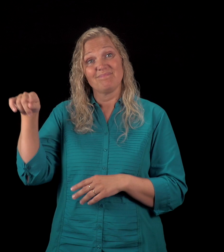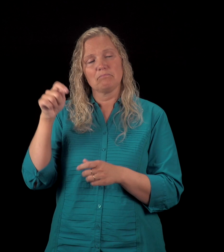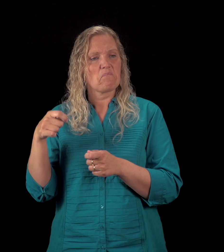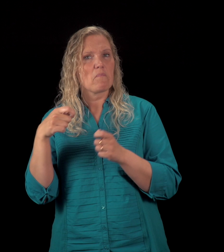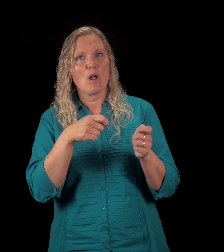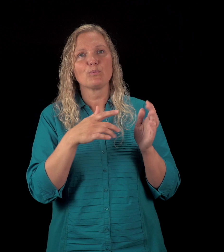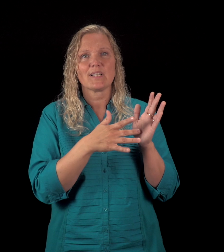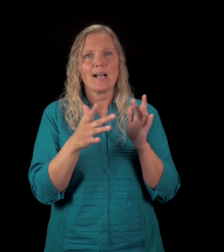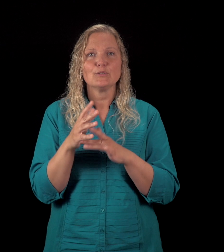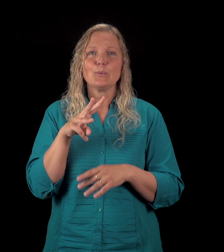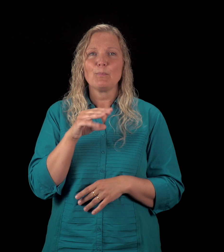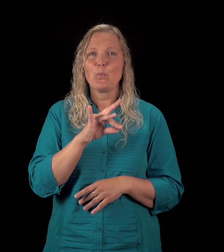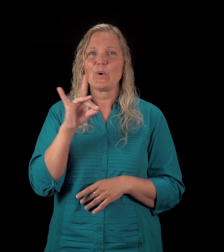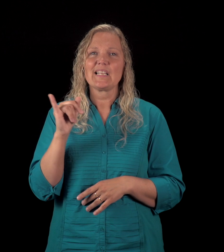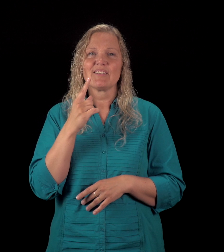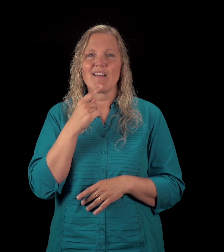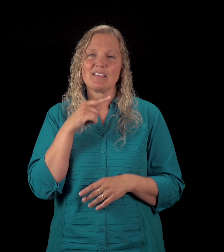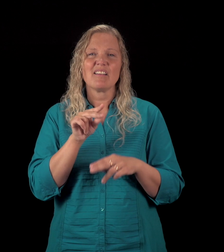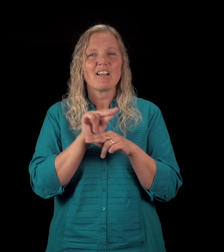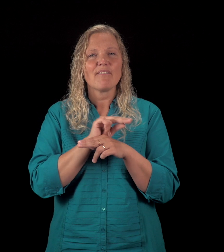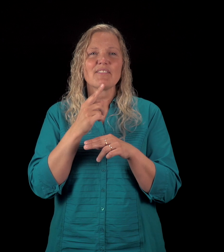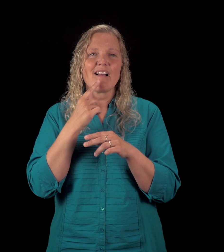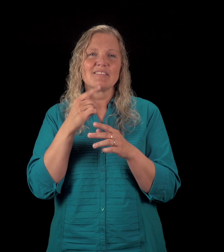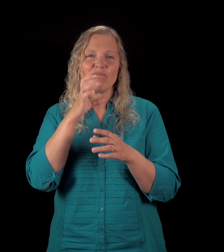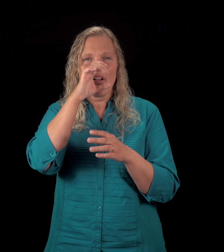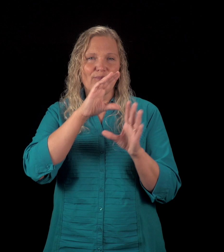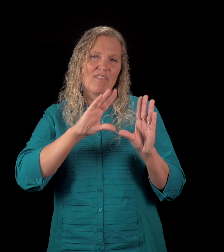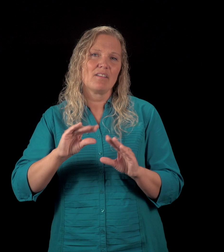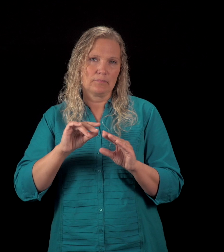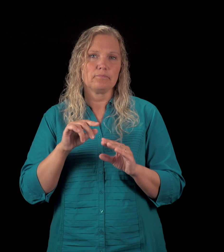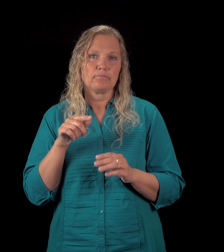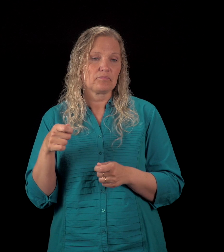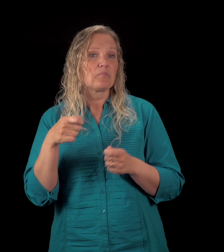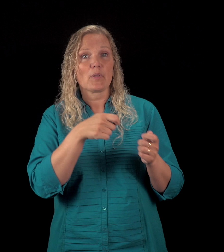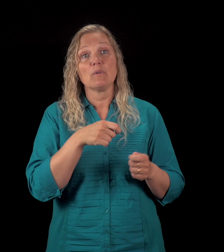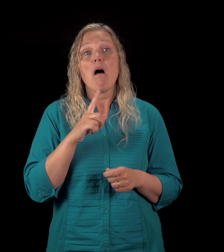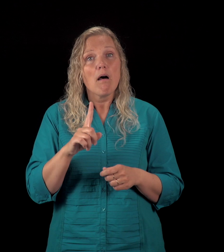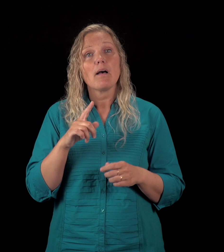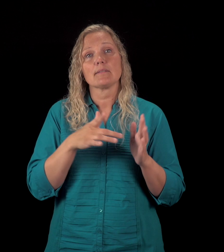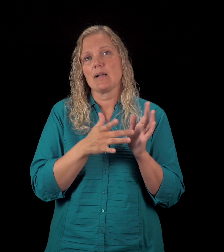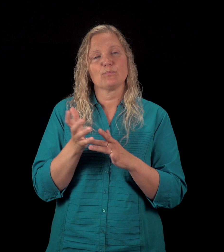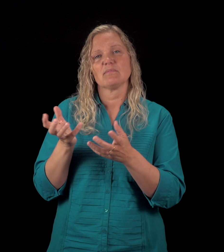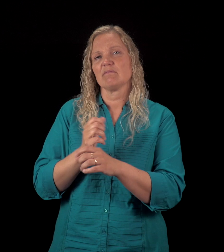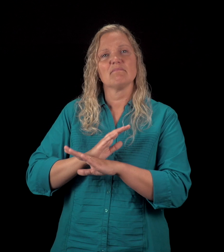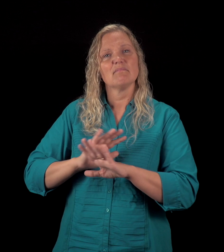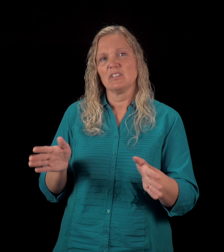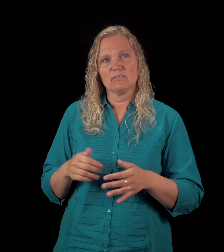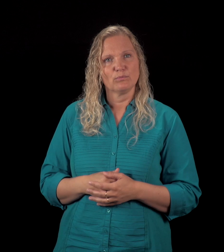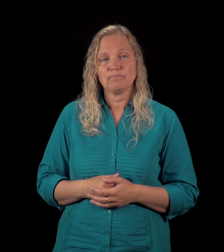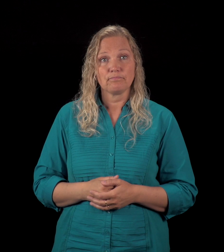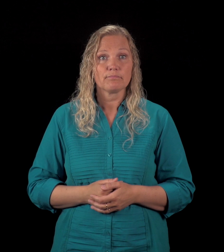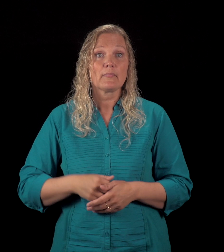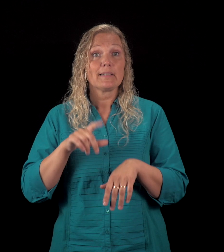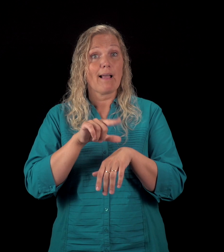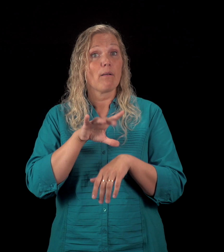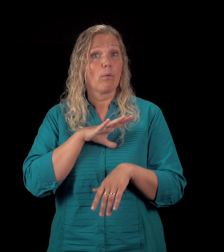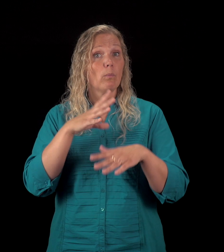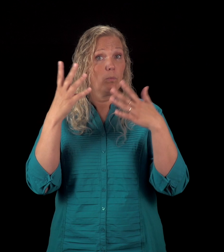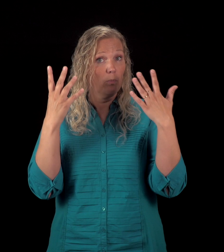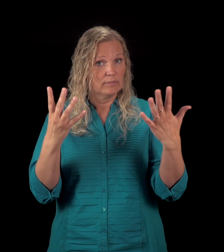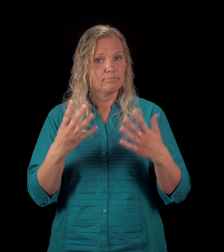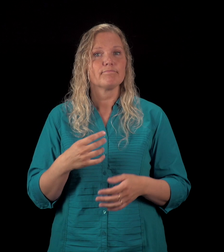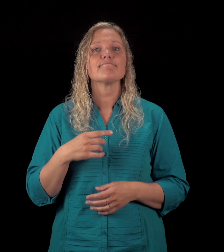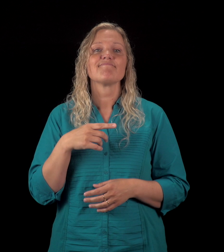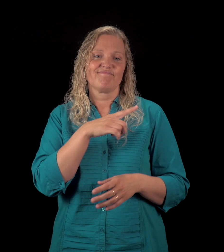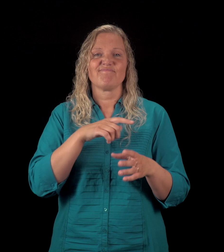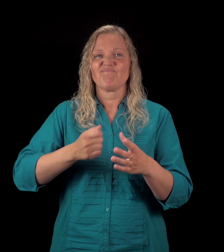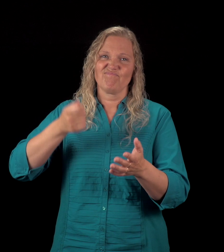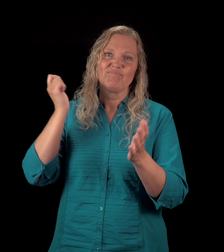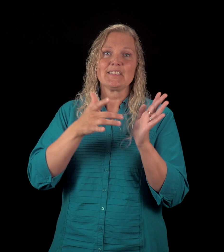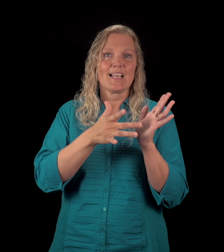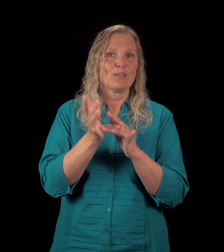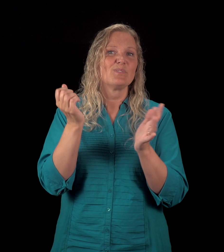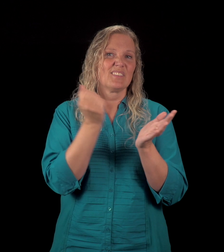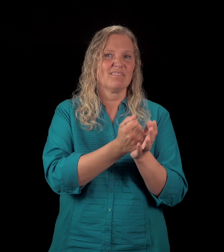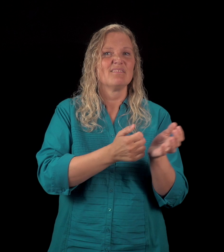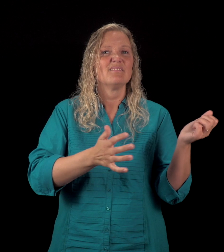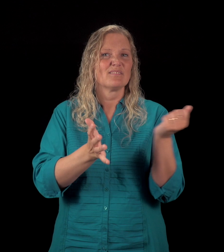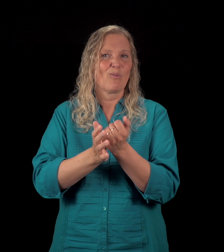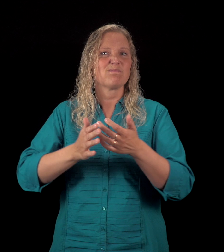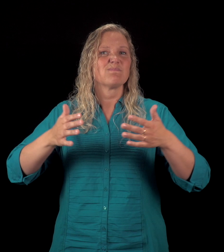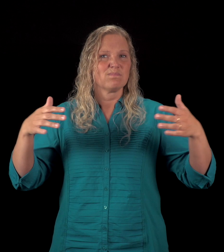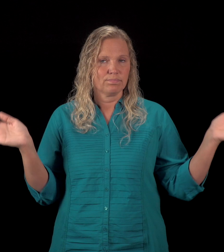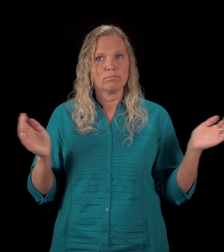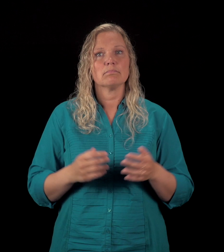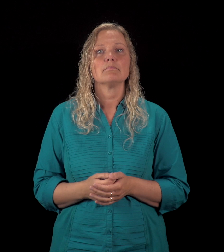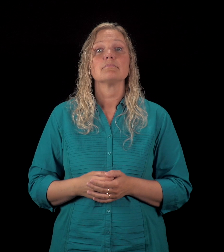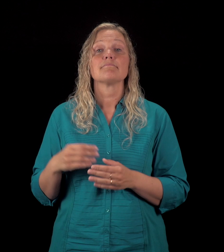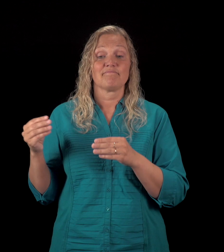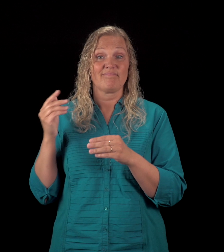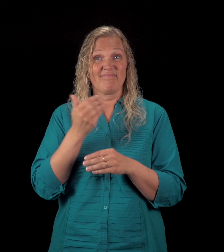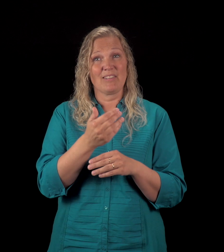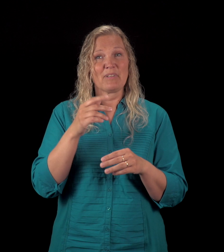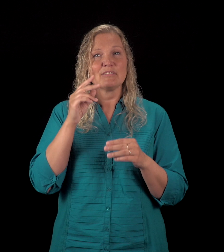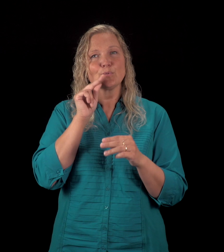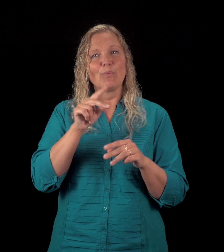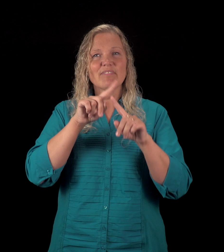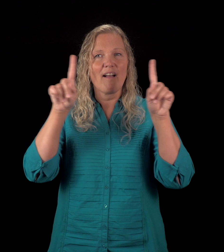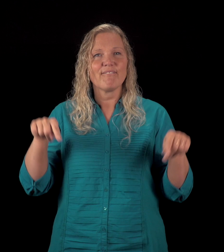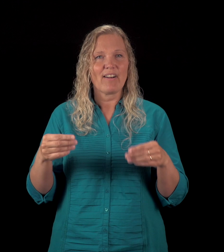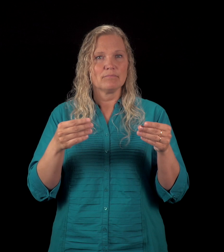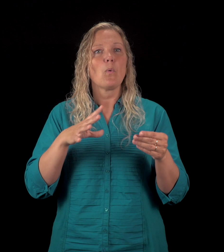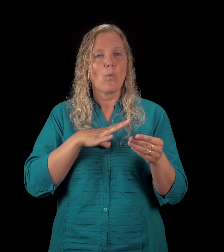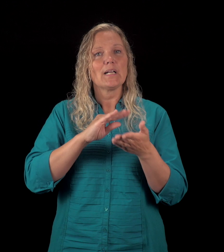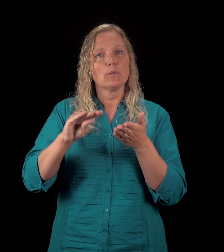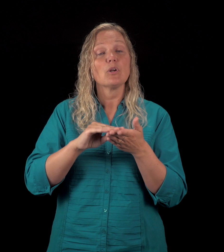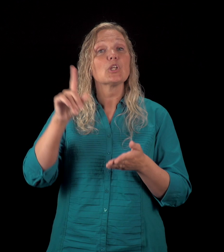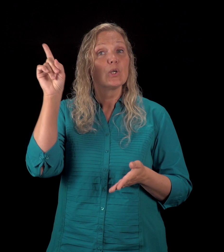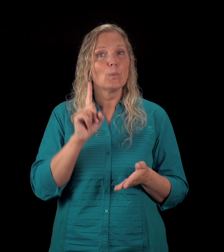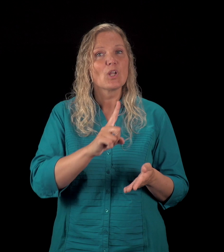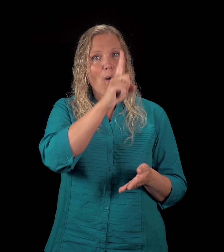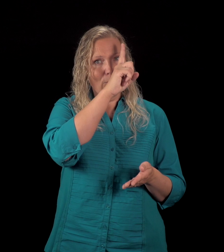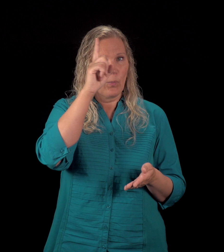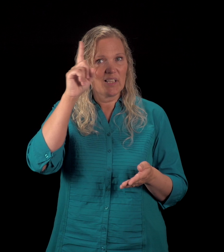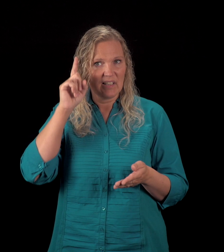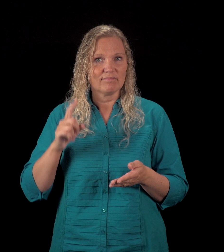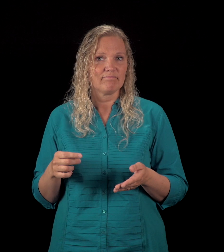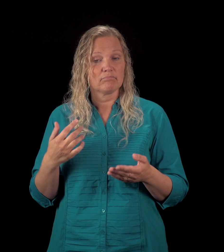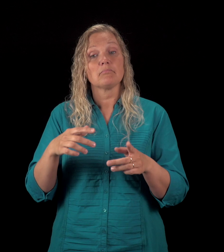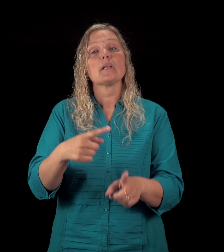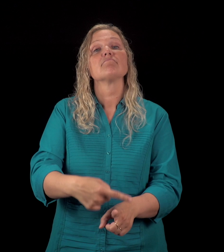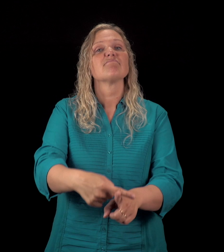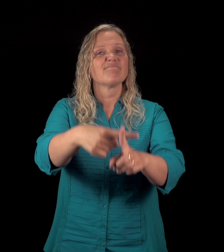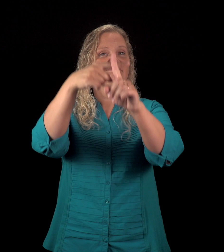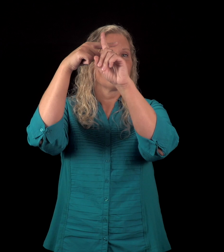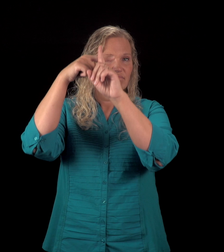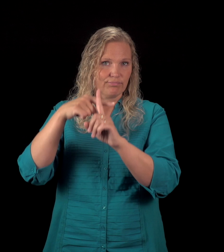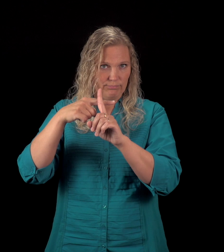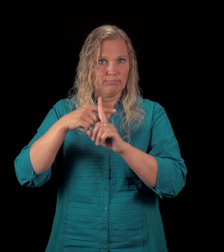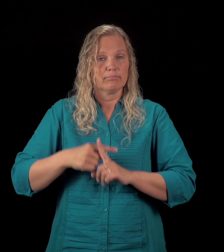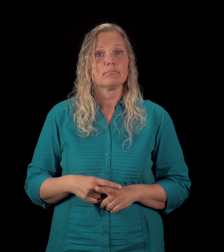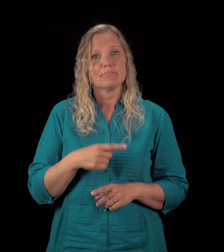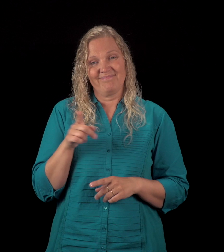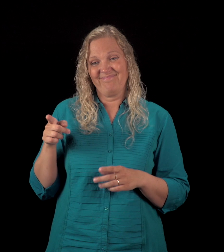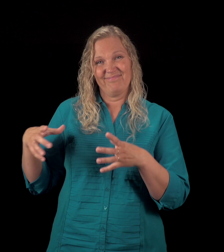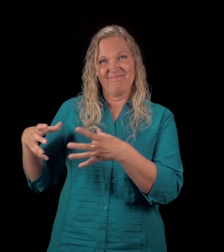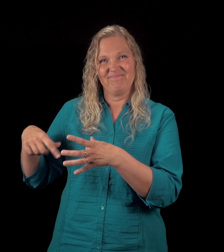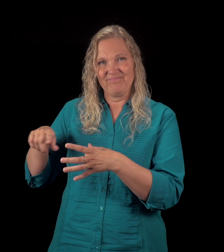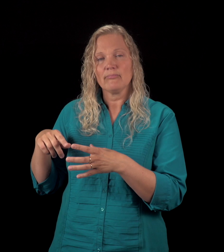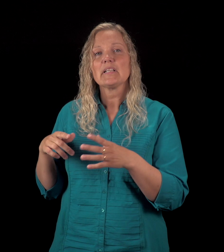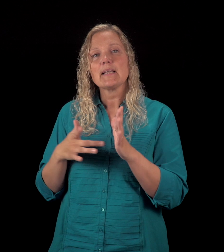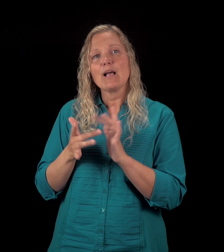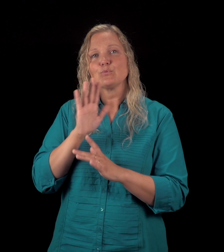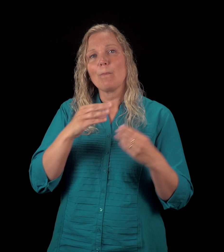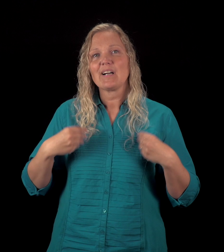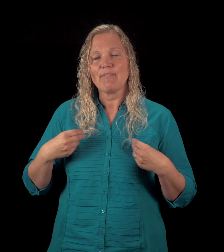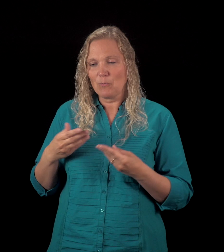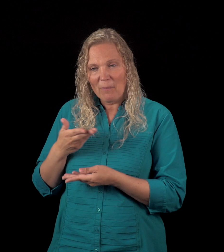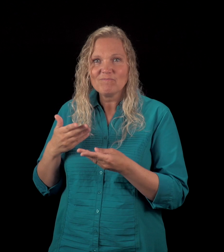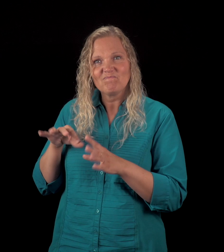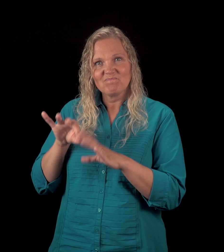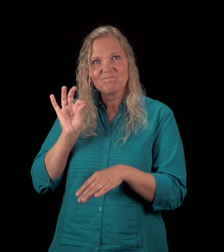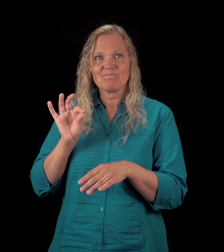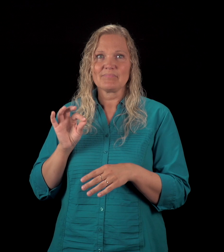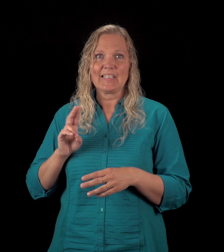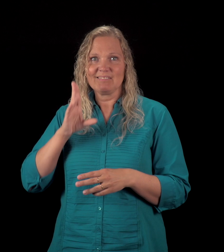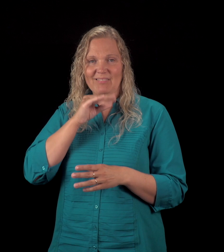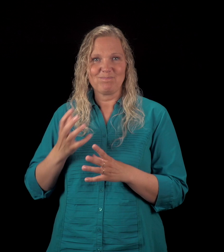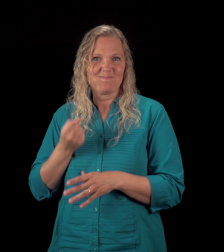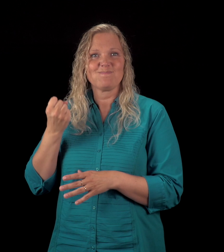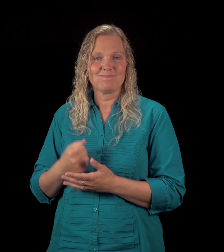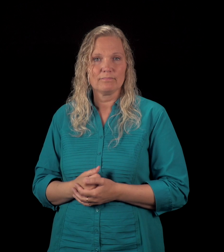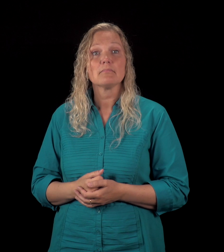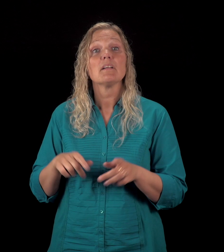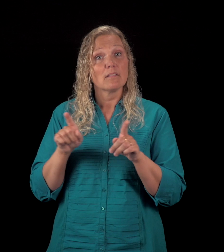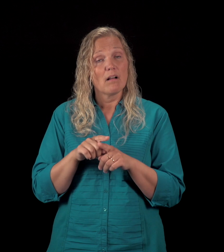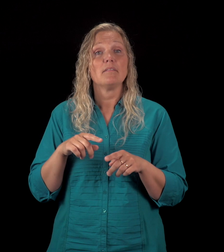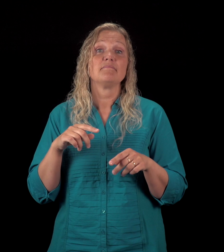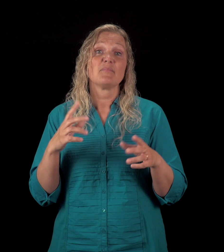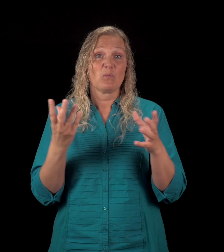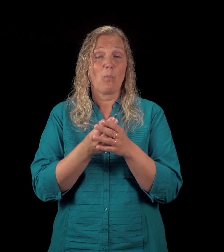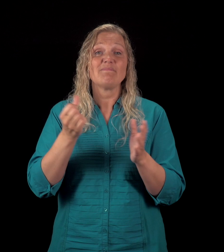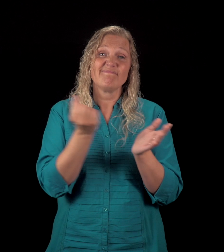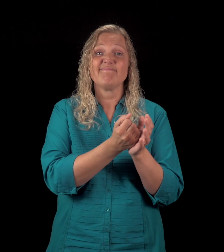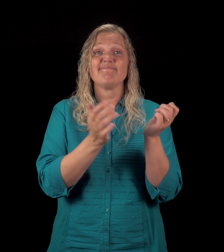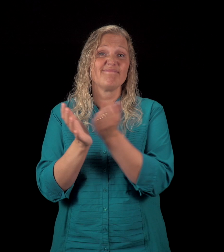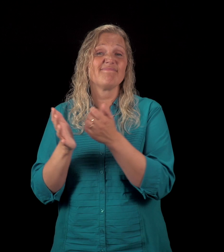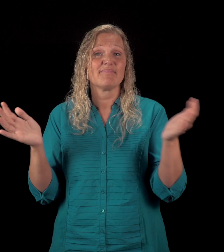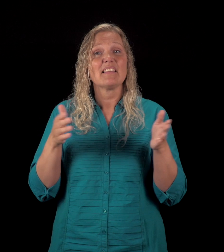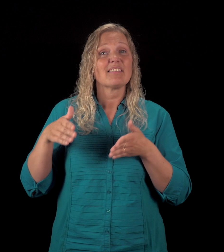They also divided His garments by casting lots to decide what each of them would take. It was the third hour when they crucified Him. And the charge inscribed against Him read: THE KING OF THE JEWS.